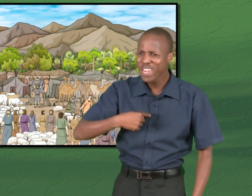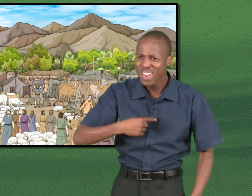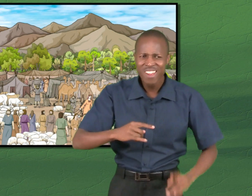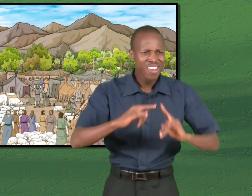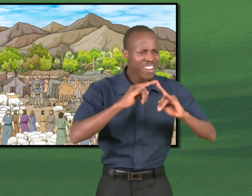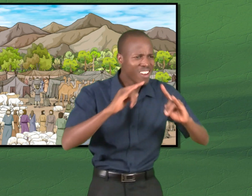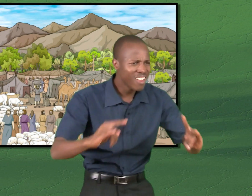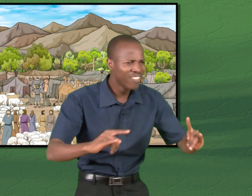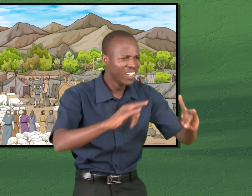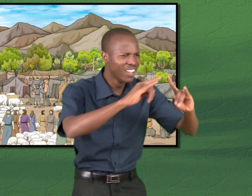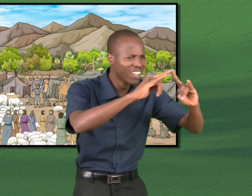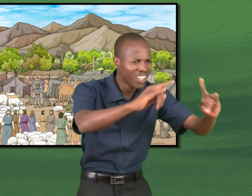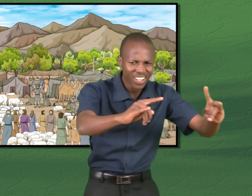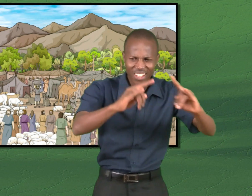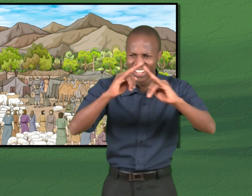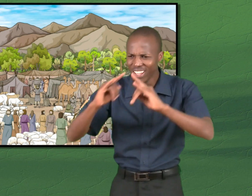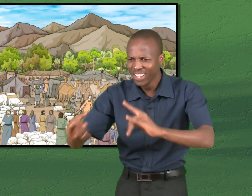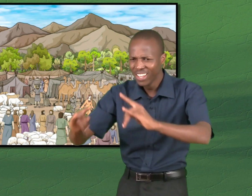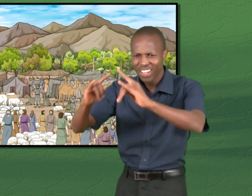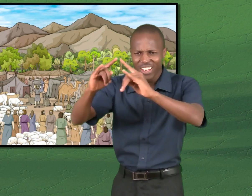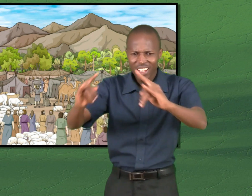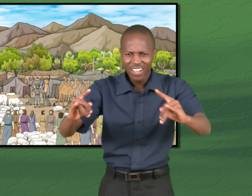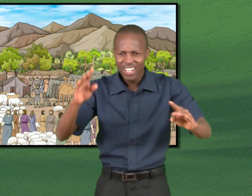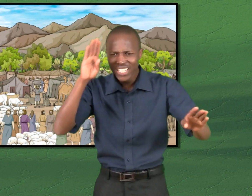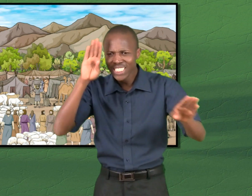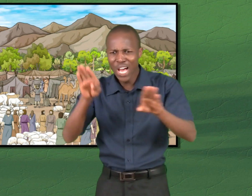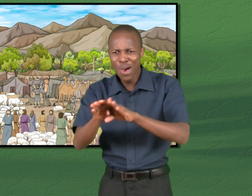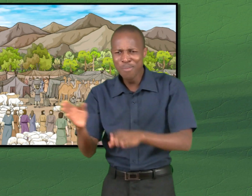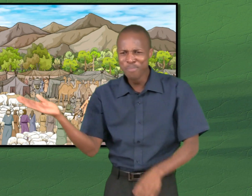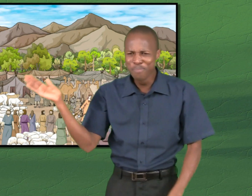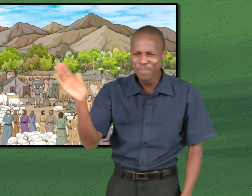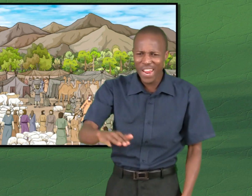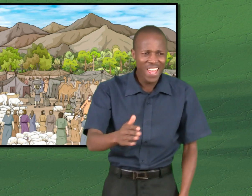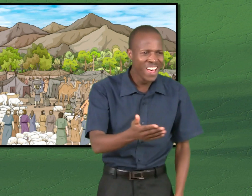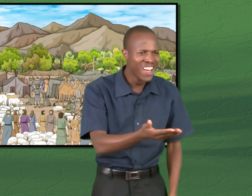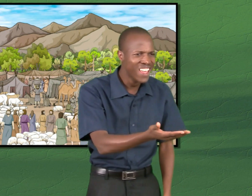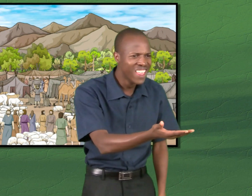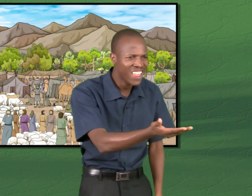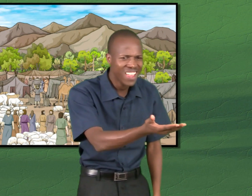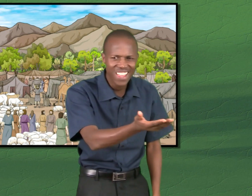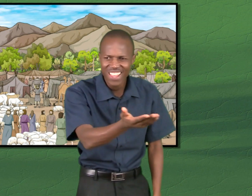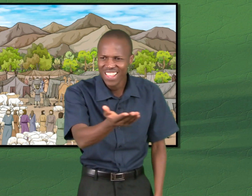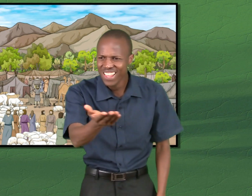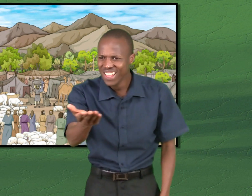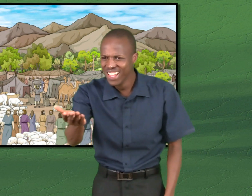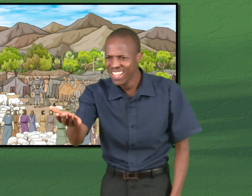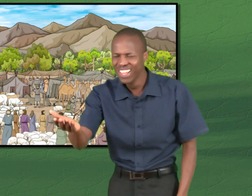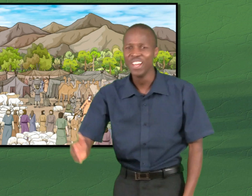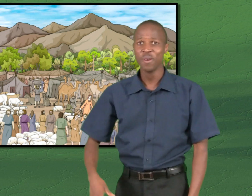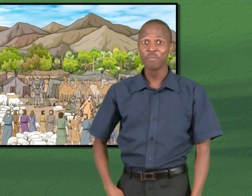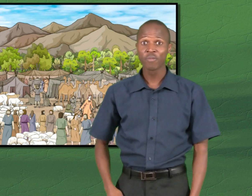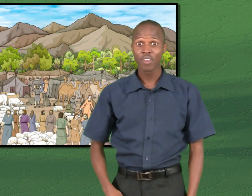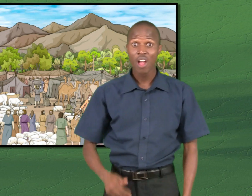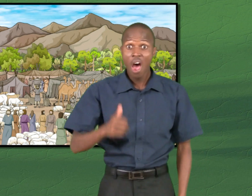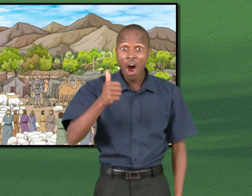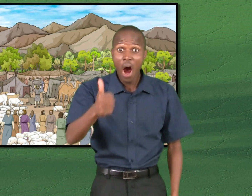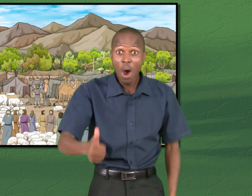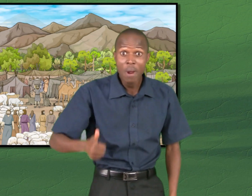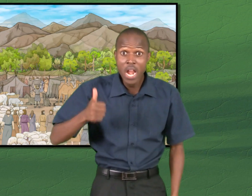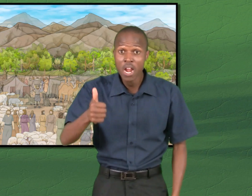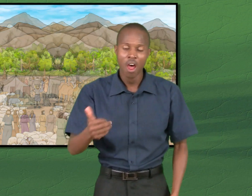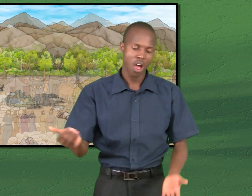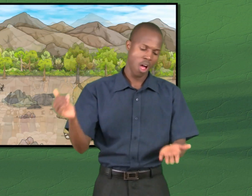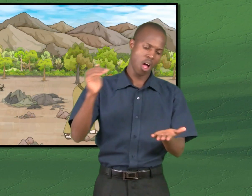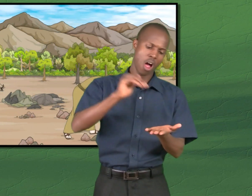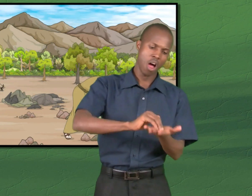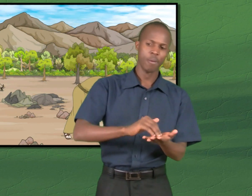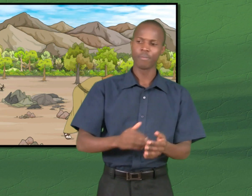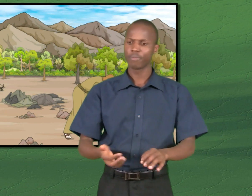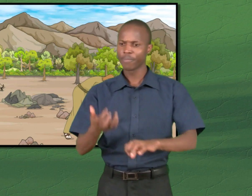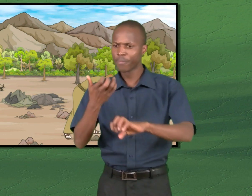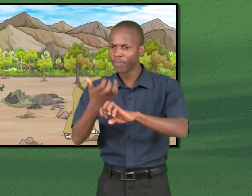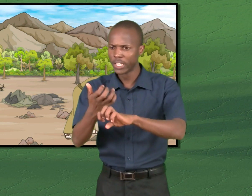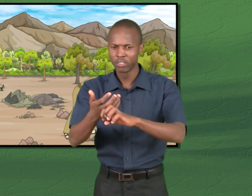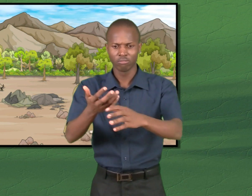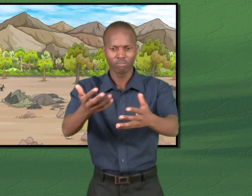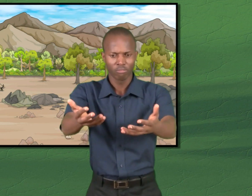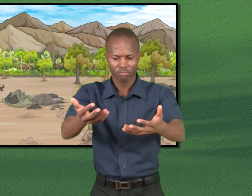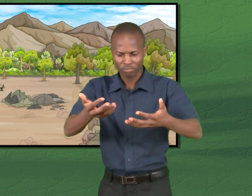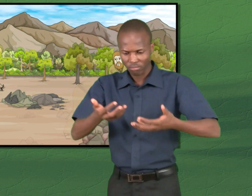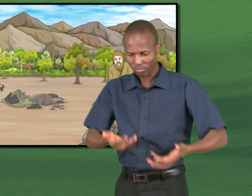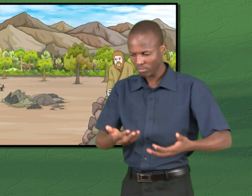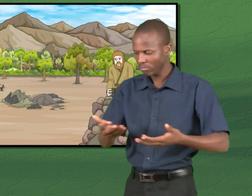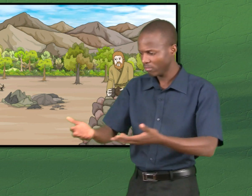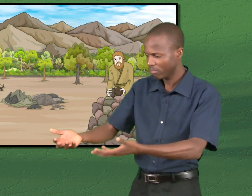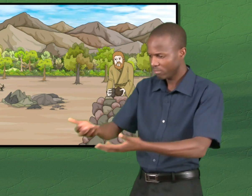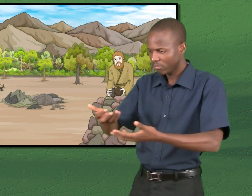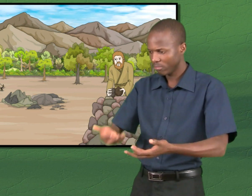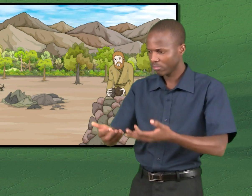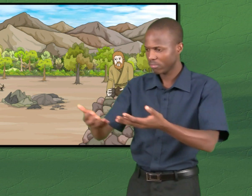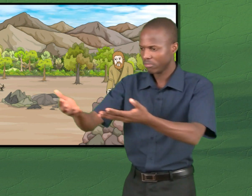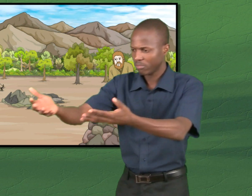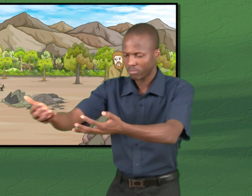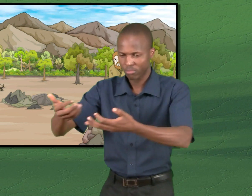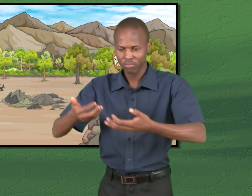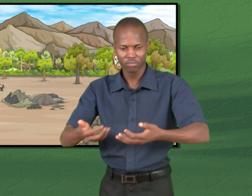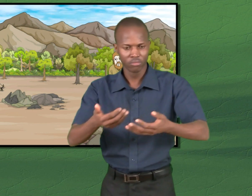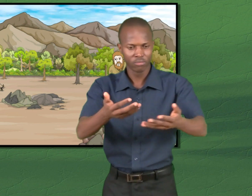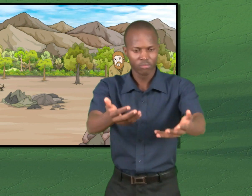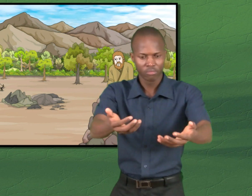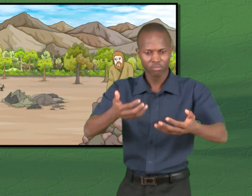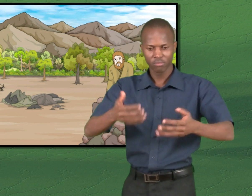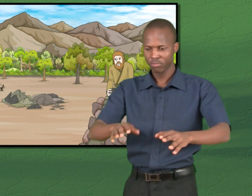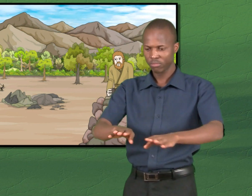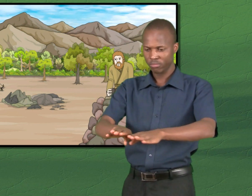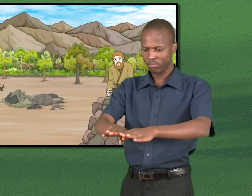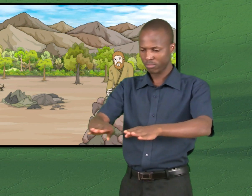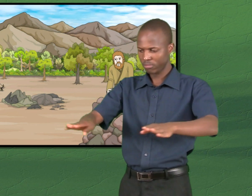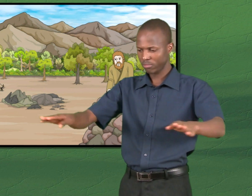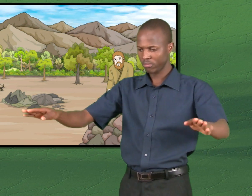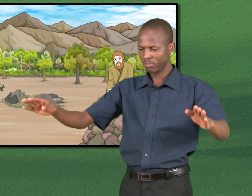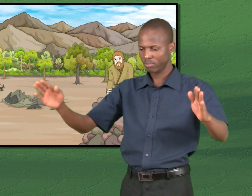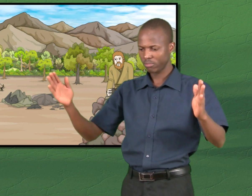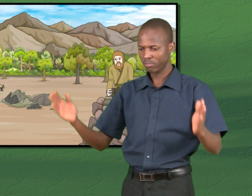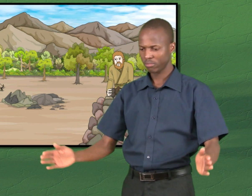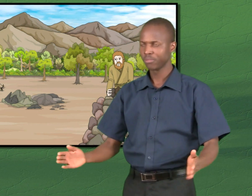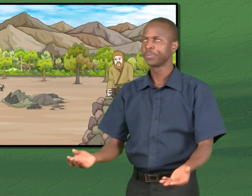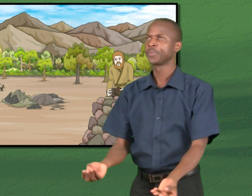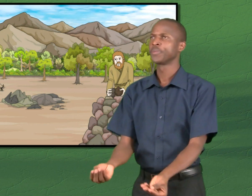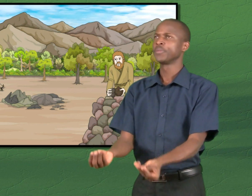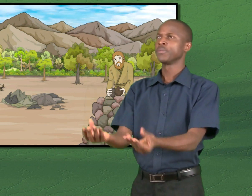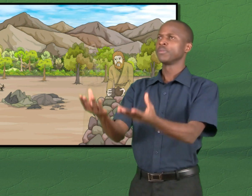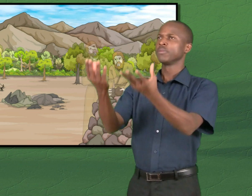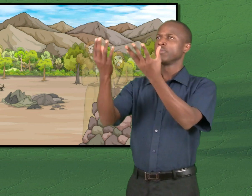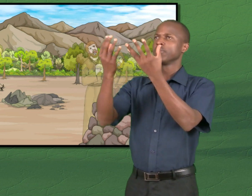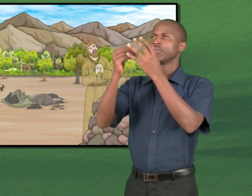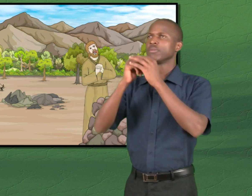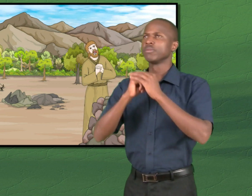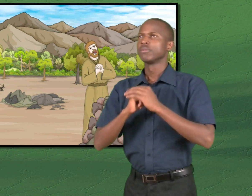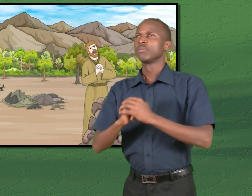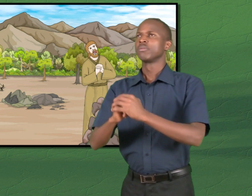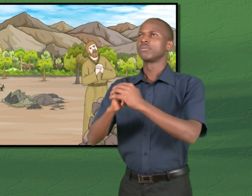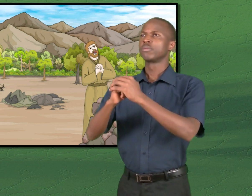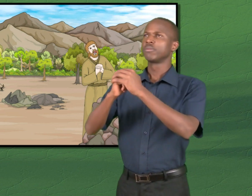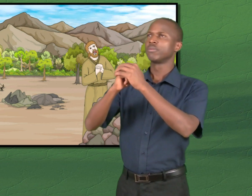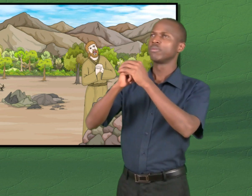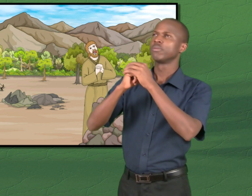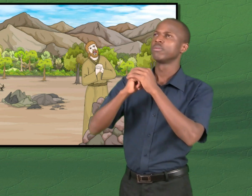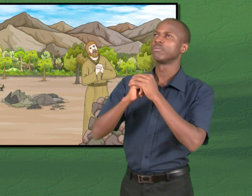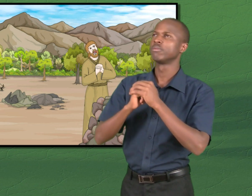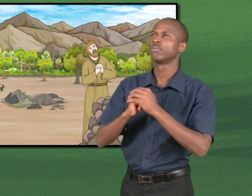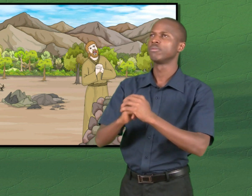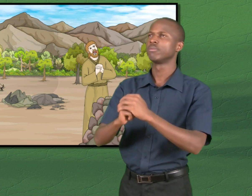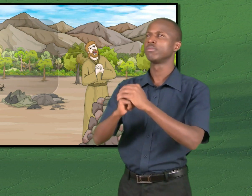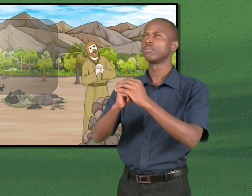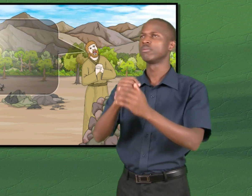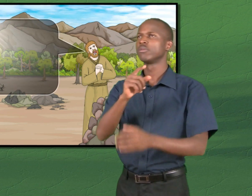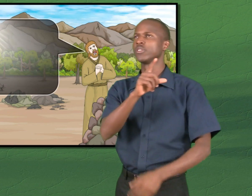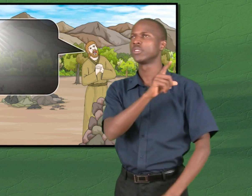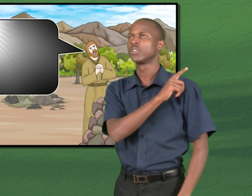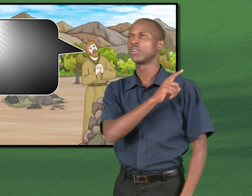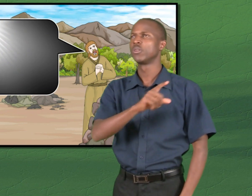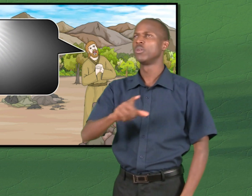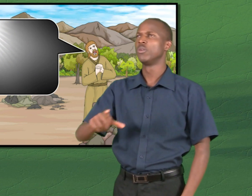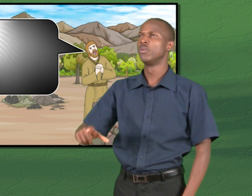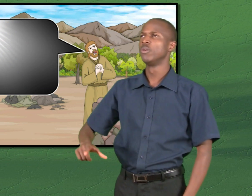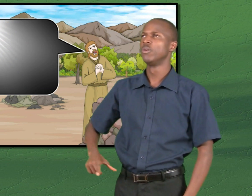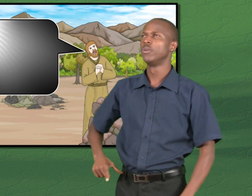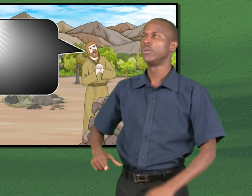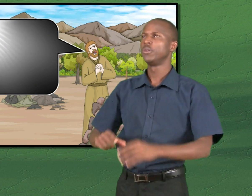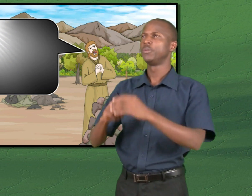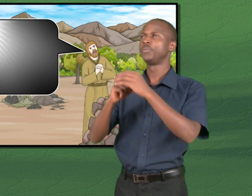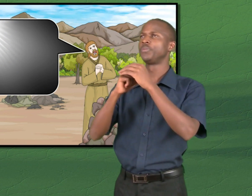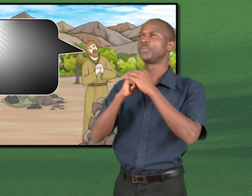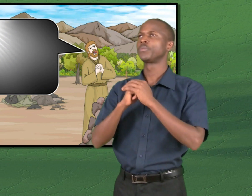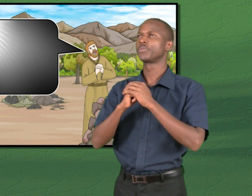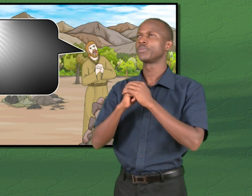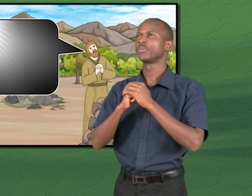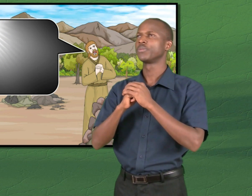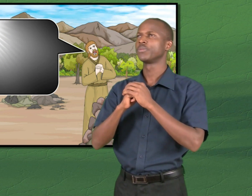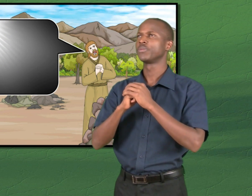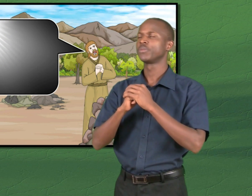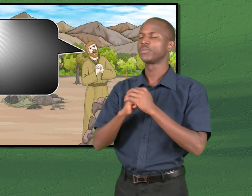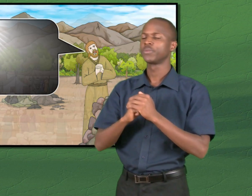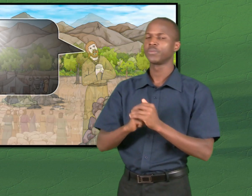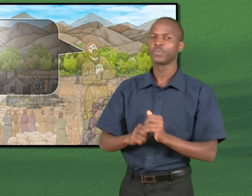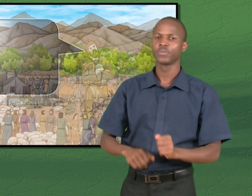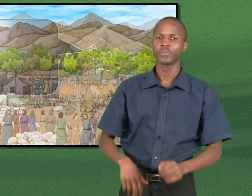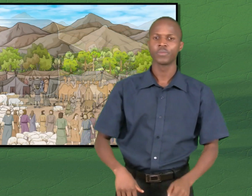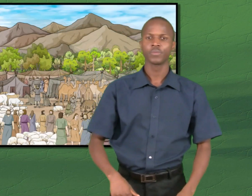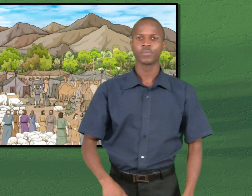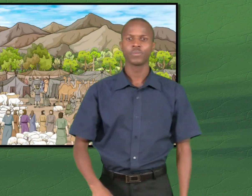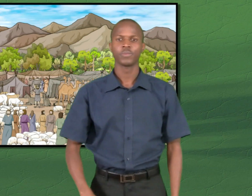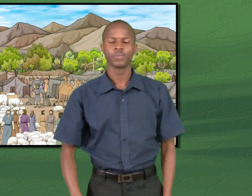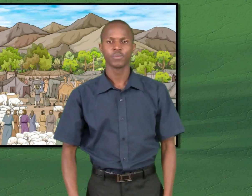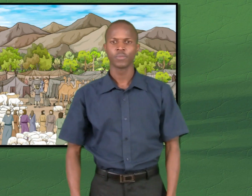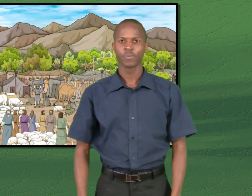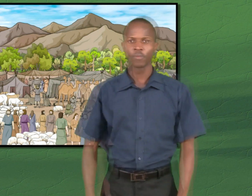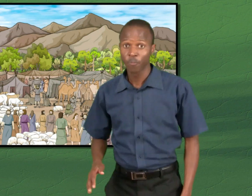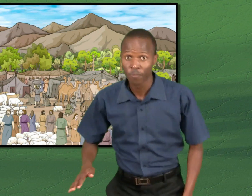But the land was unable to support both of them while they stayed together, for they had so many possessions that they were unable to coexist.